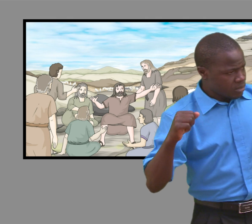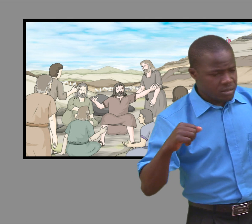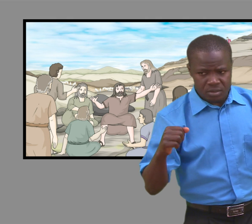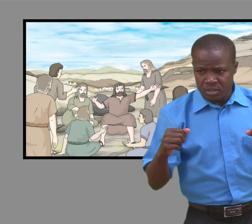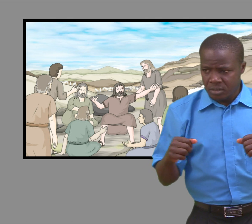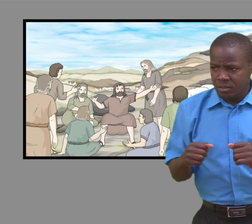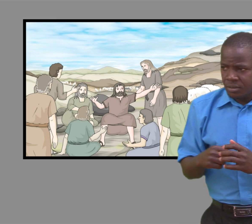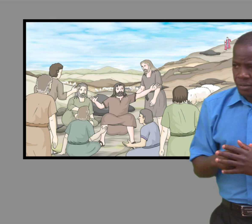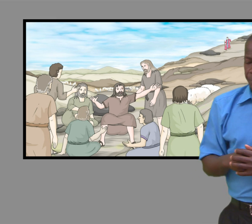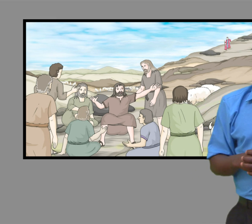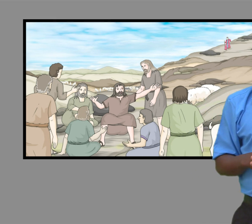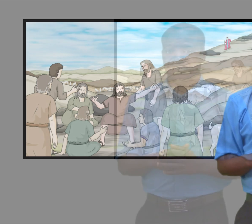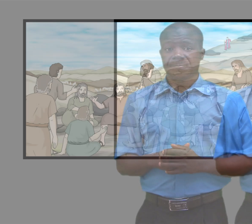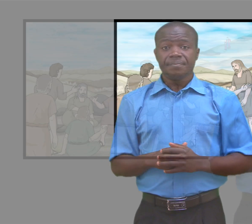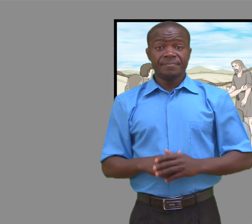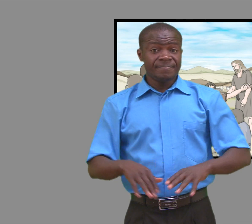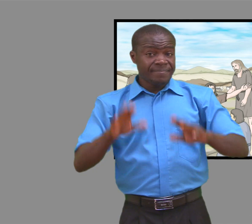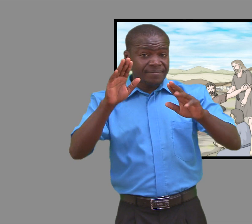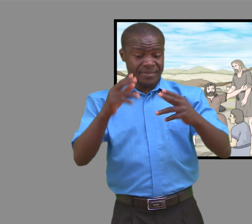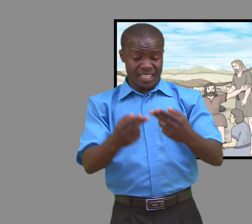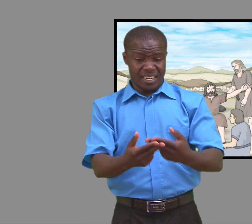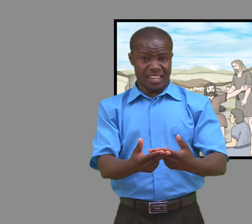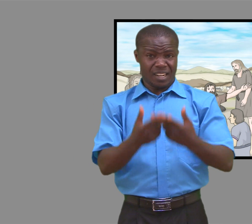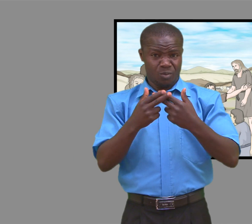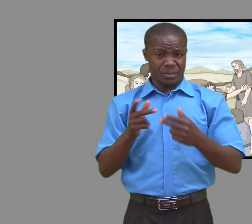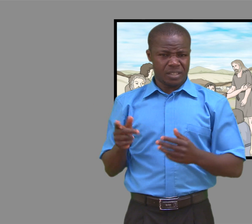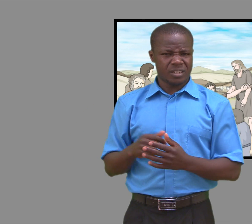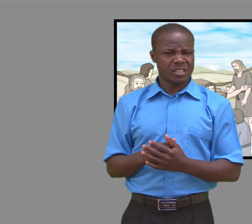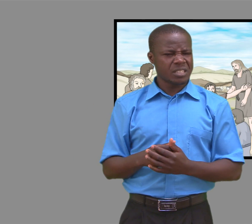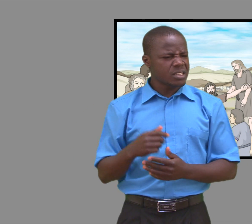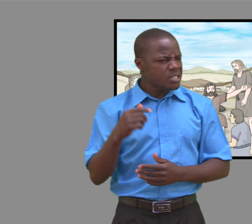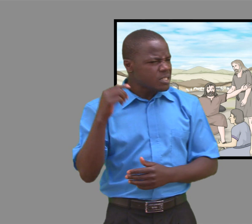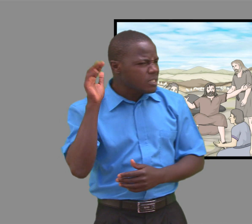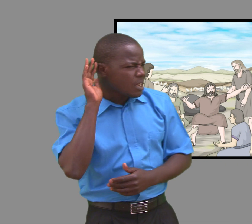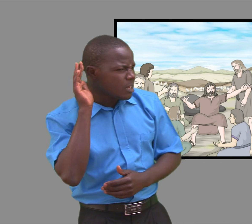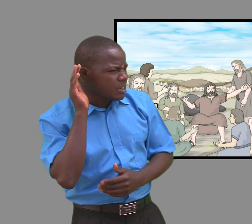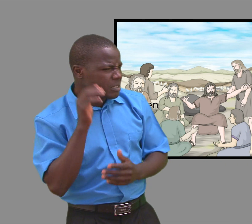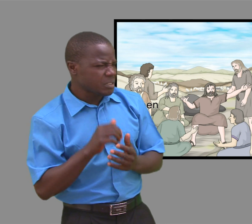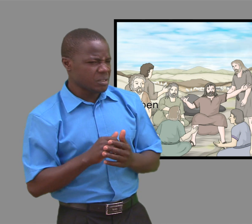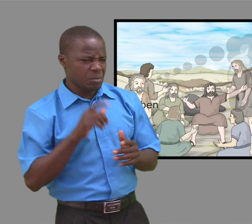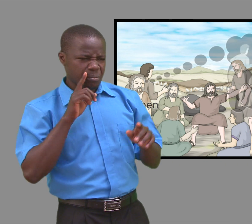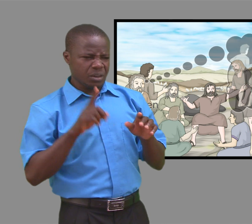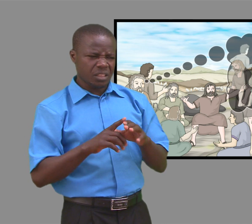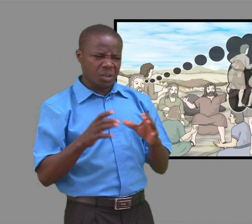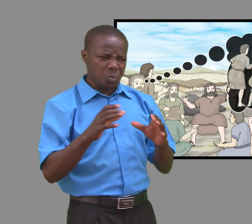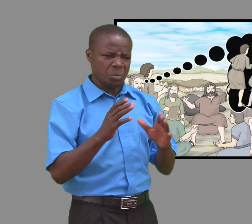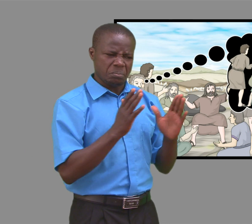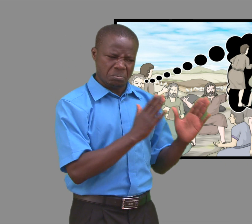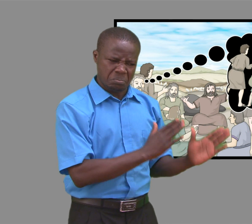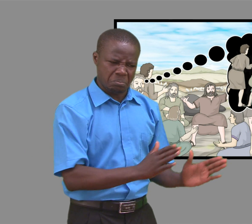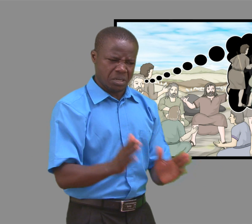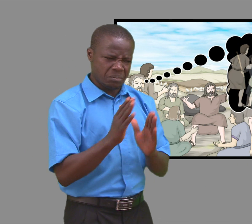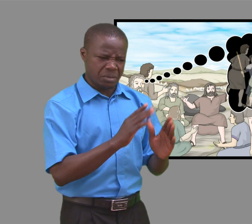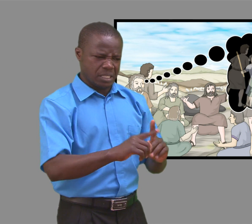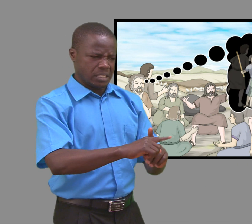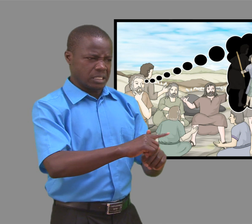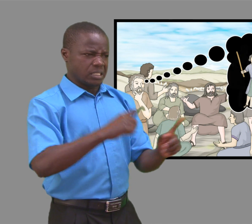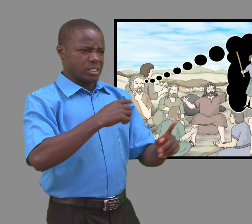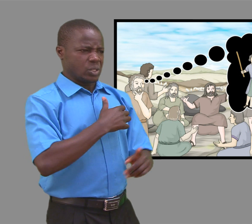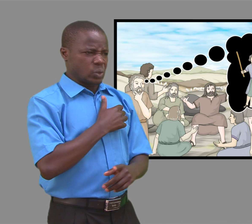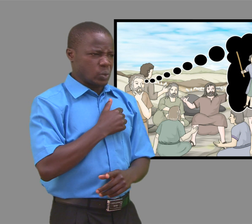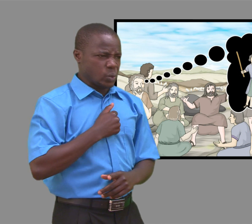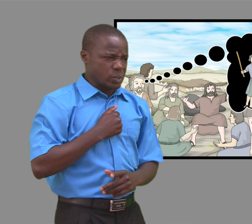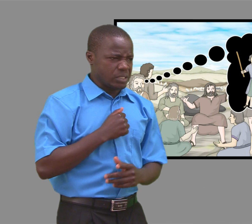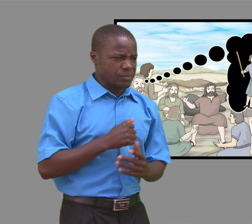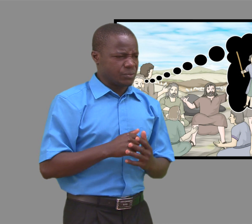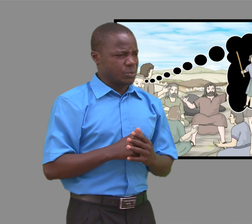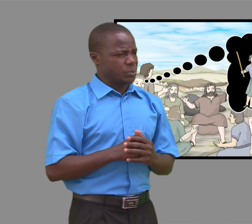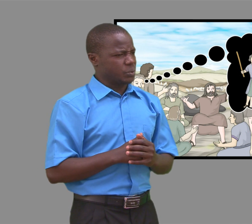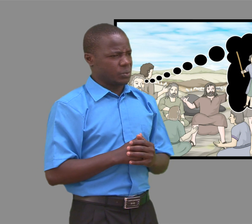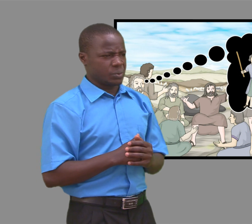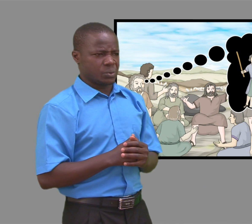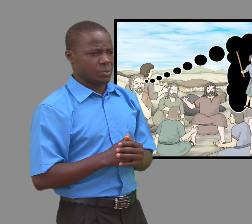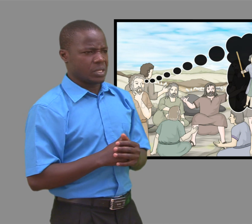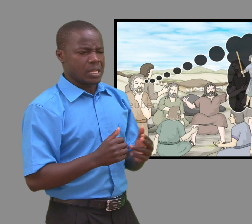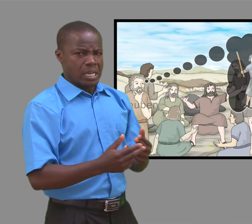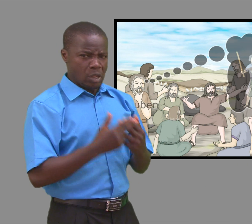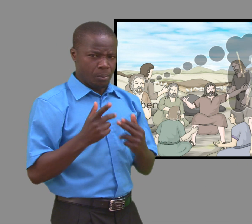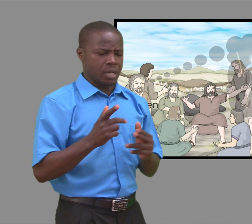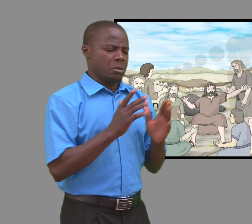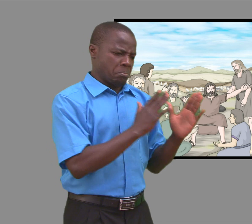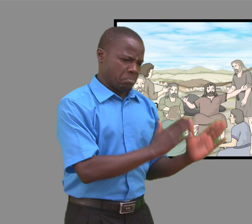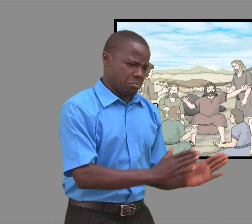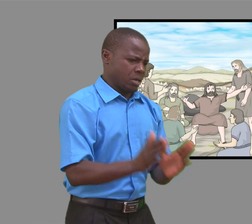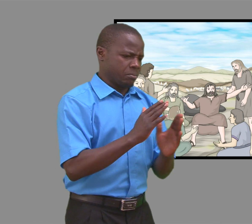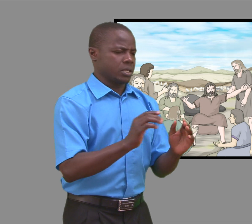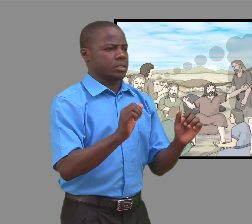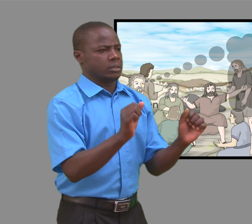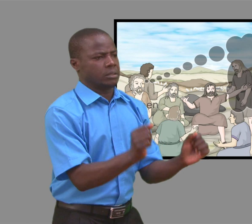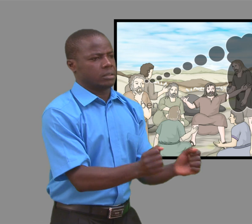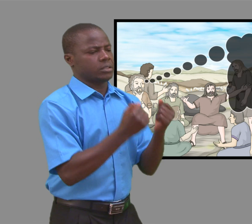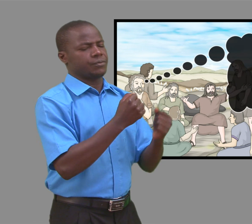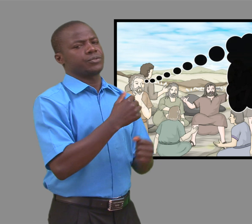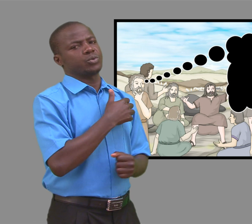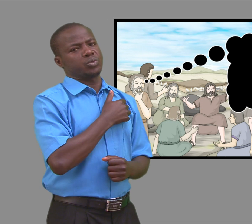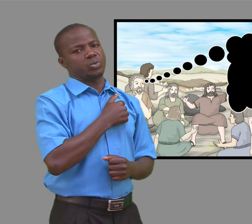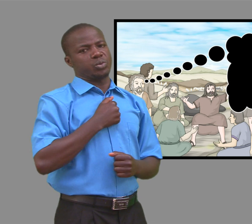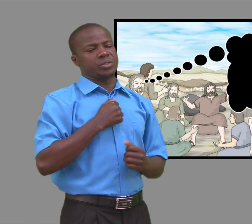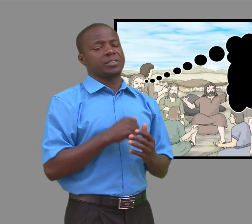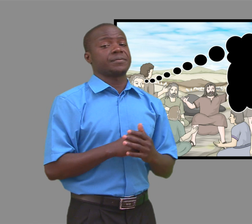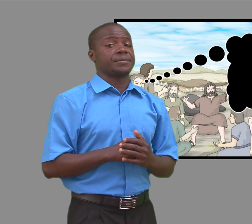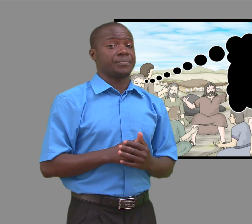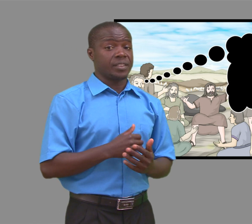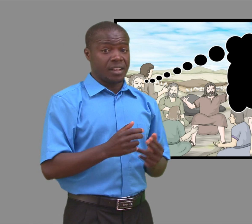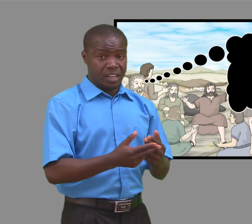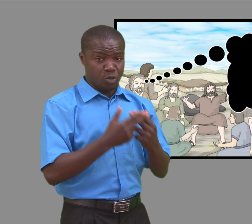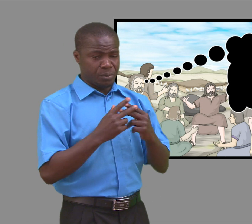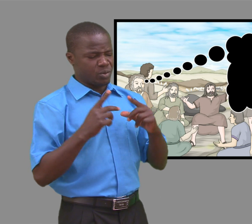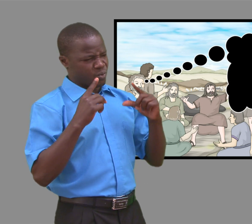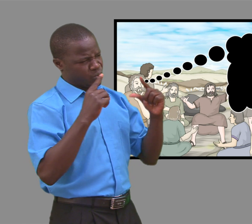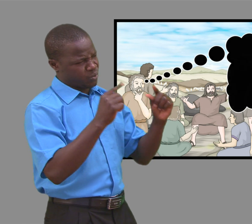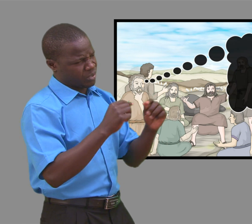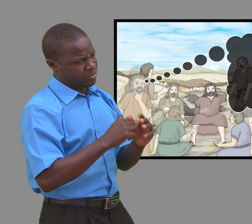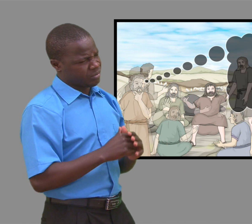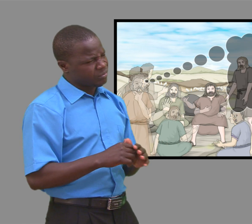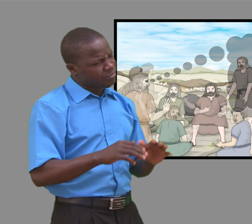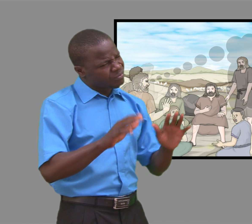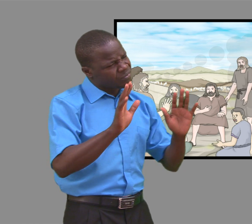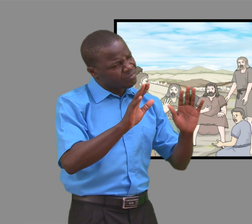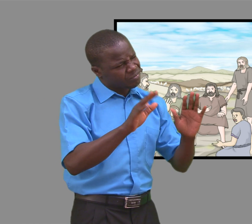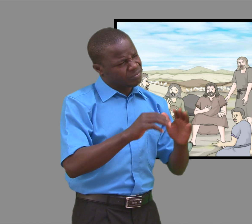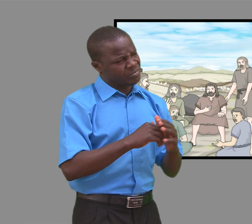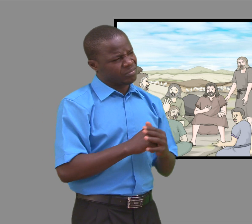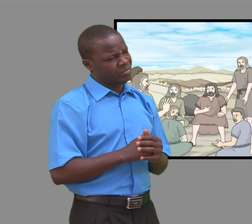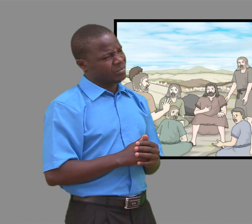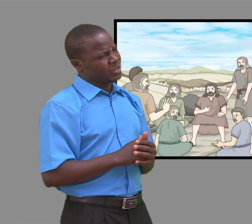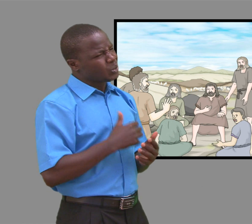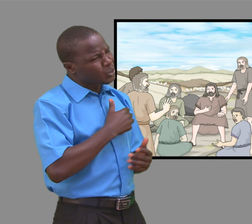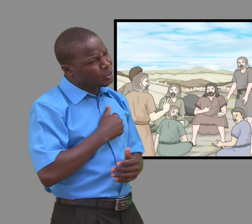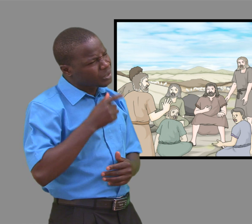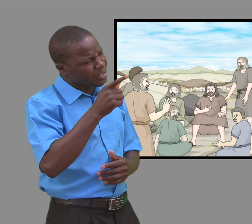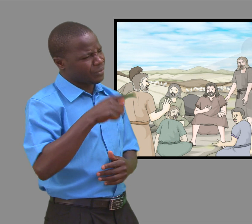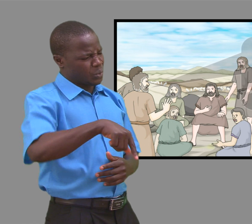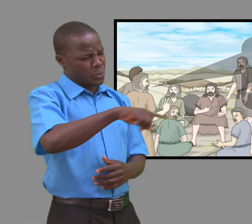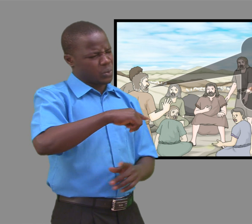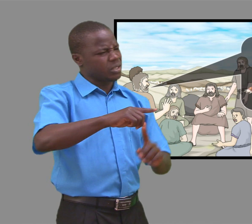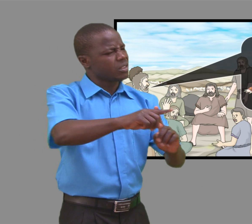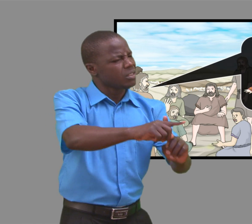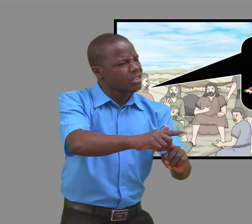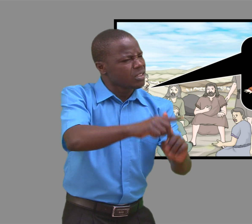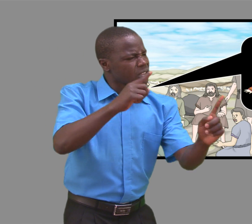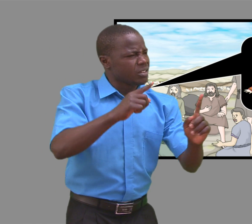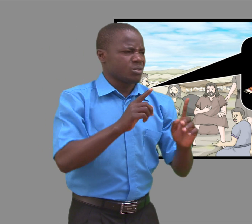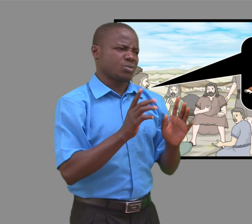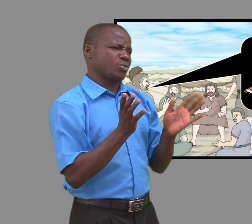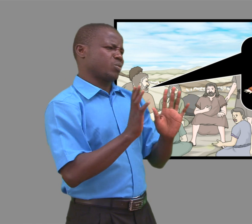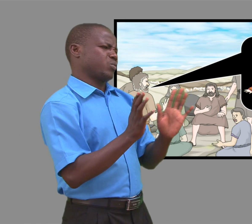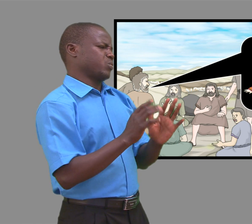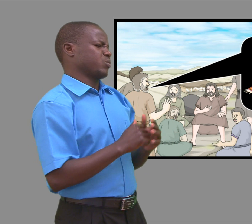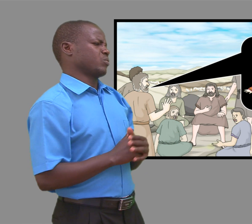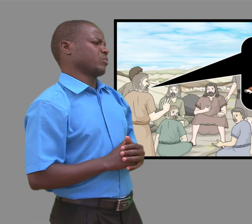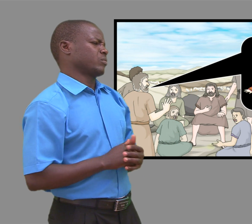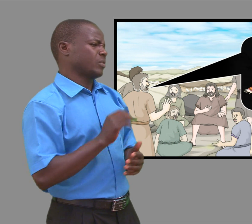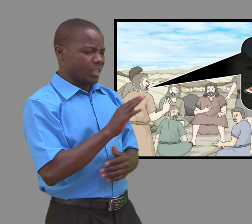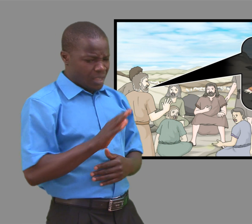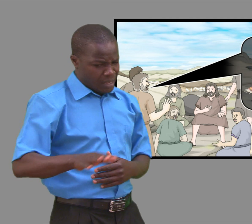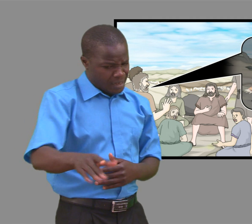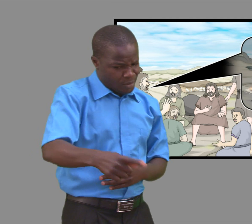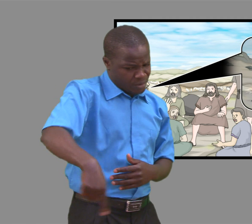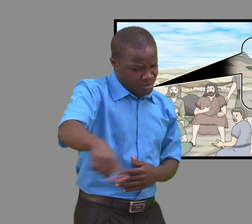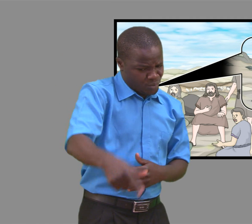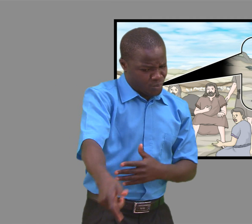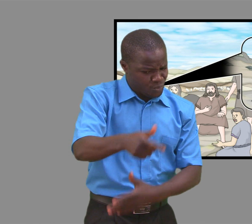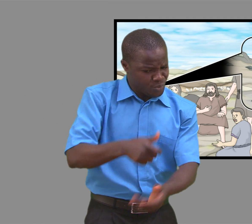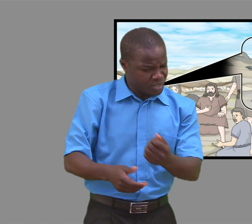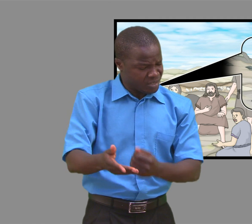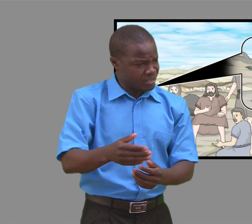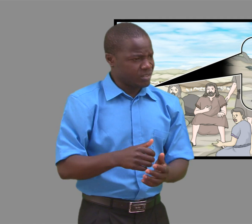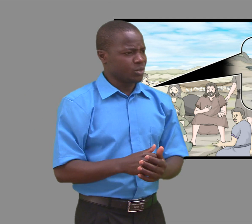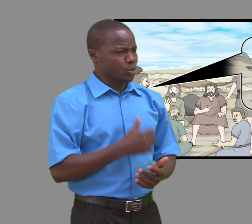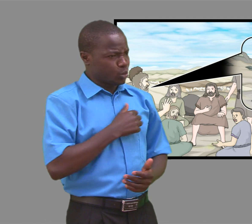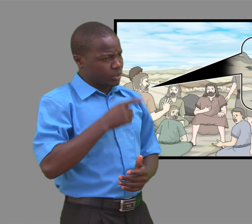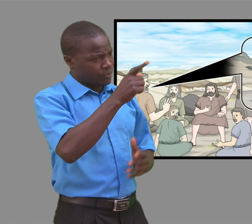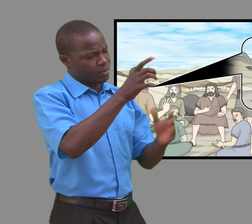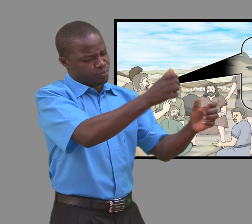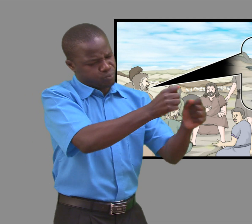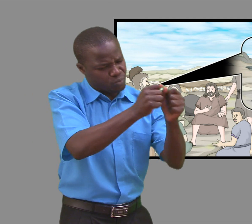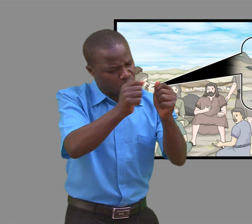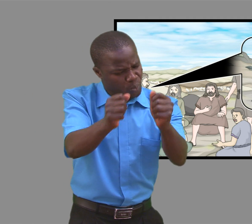When Reuben heard this, he tried to rescue Joseph from their hands. “Let us not take his life,” he said. “Do not shed his blood.